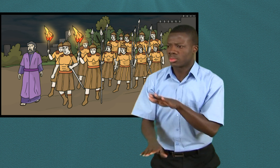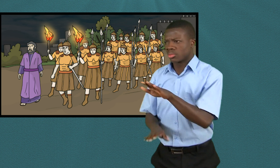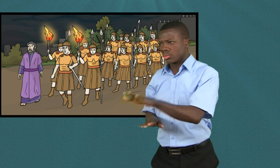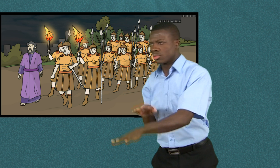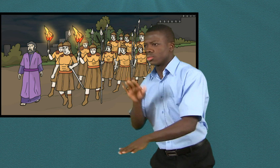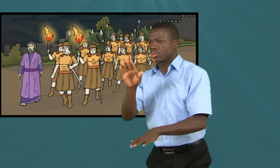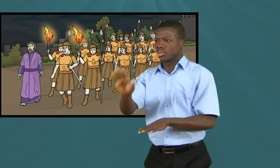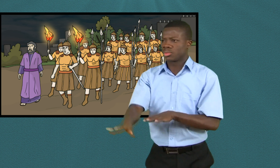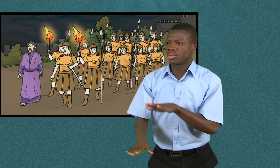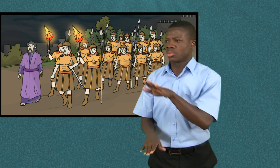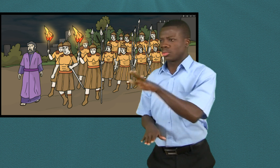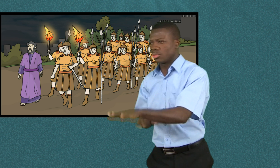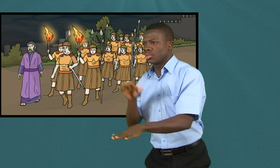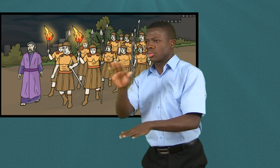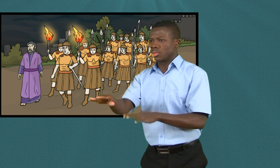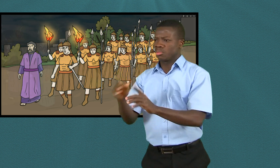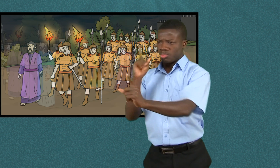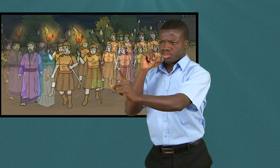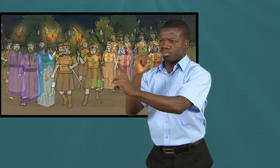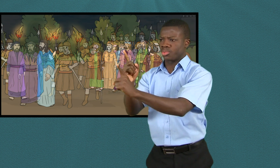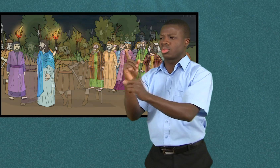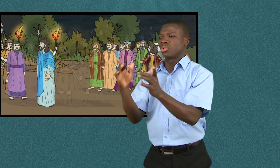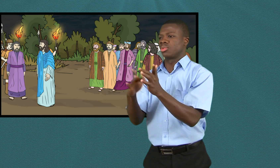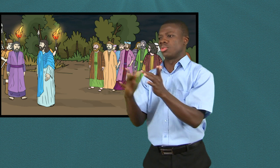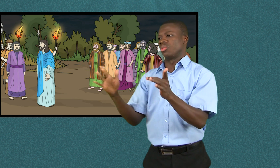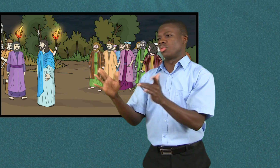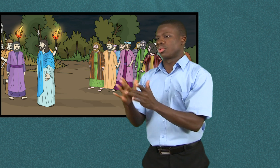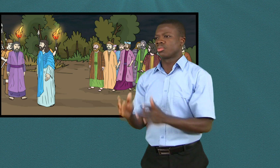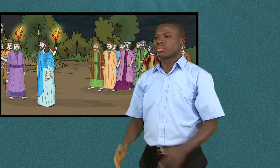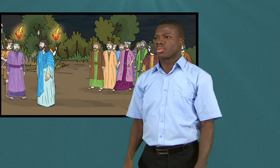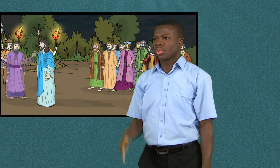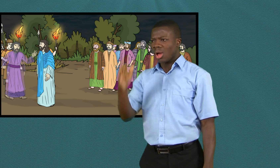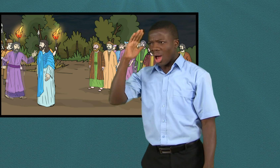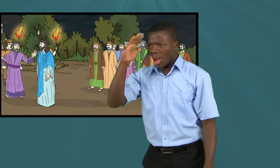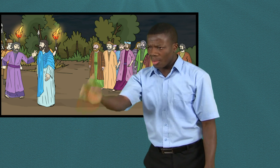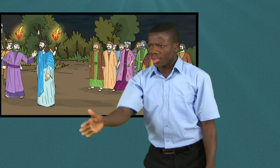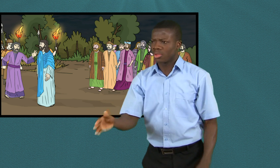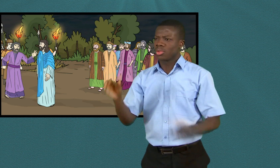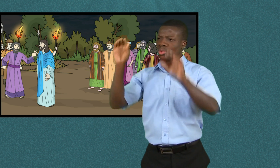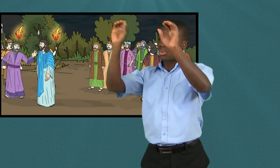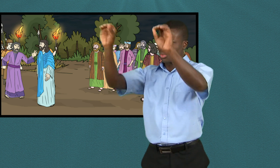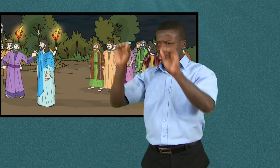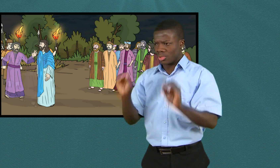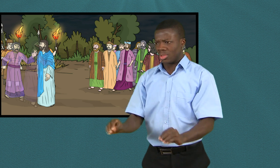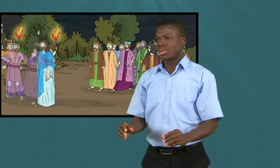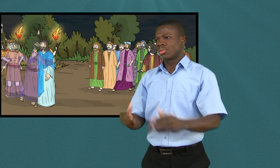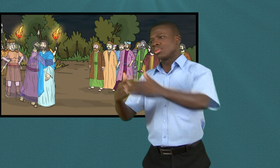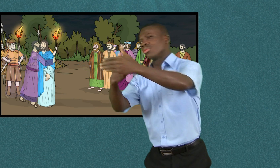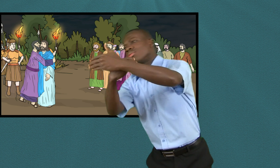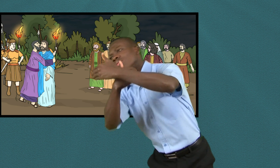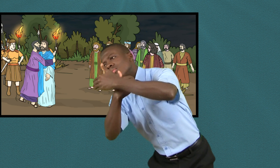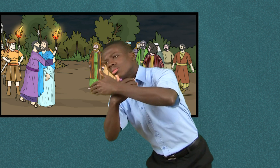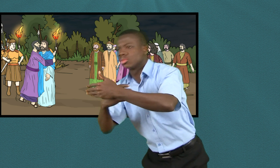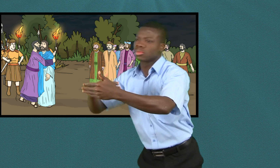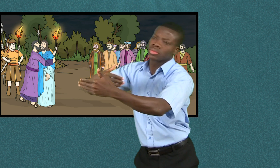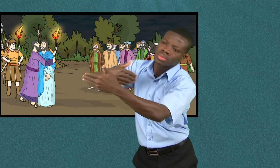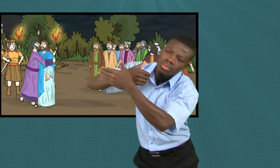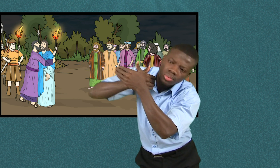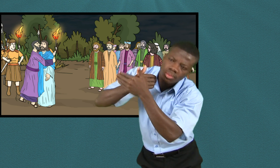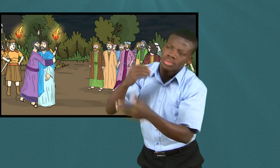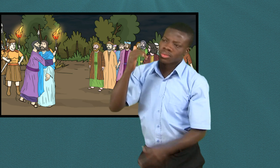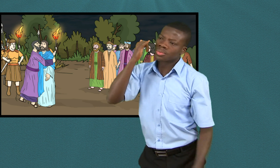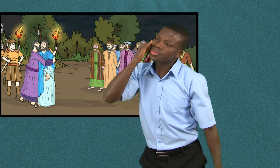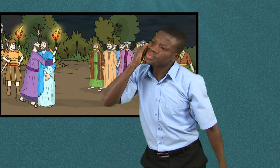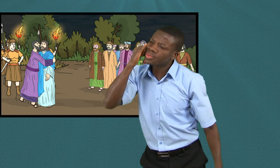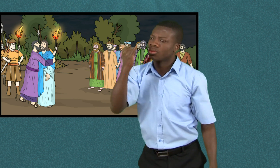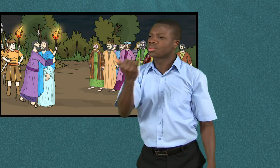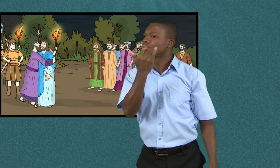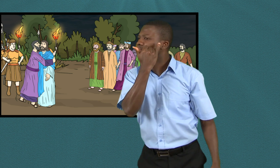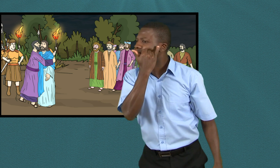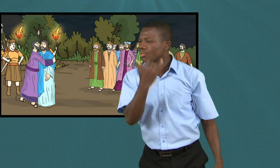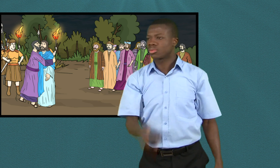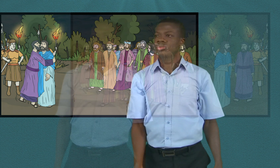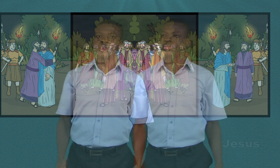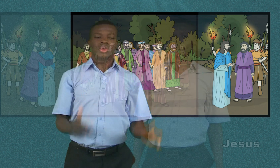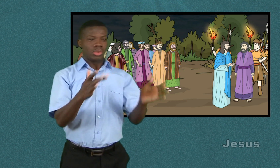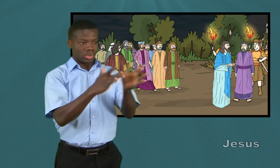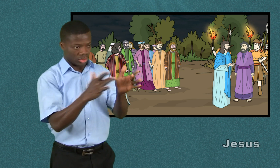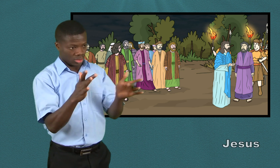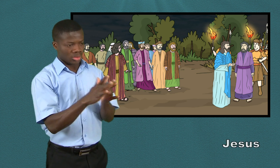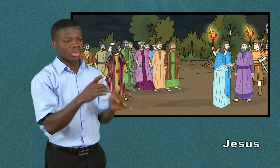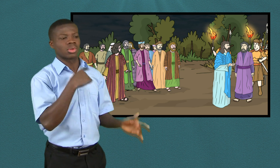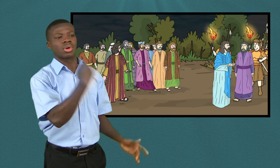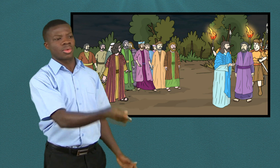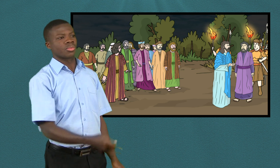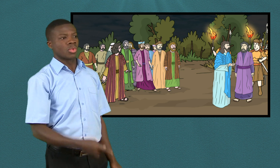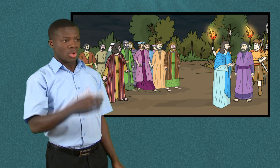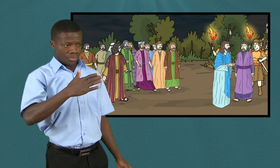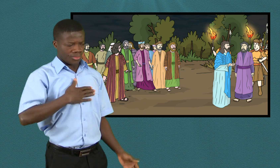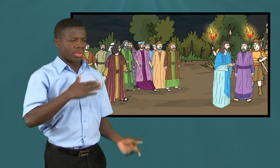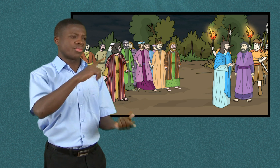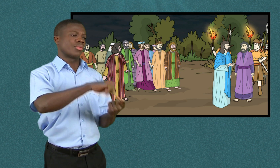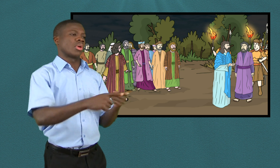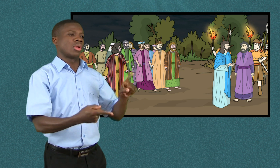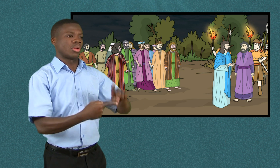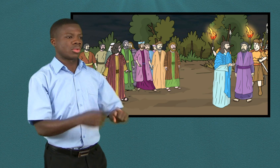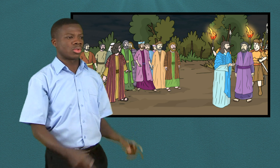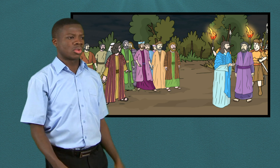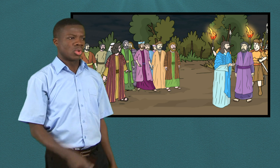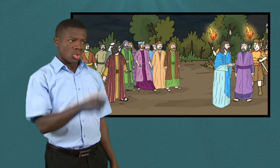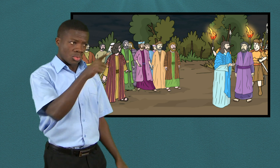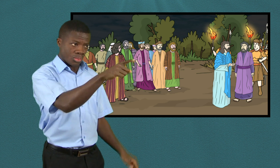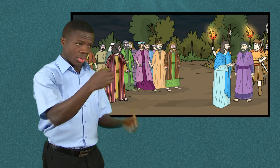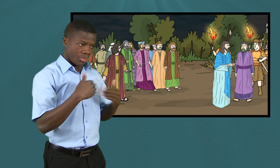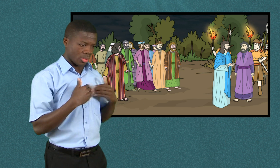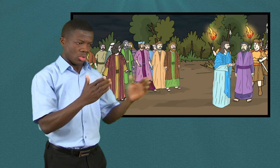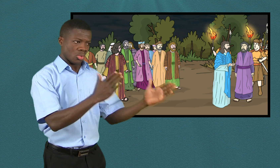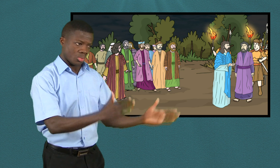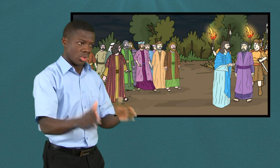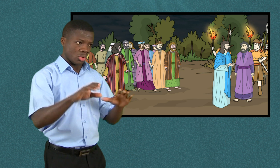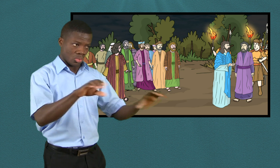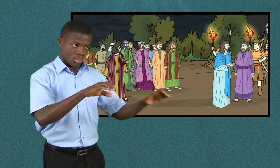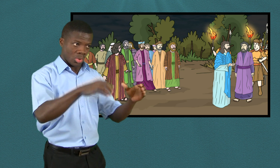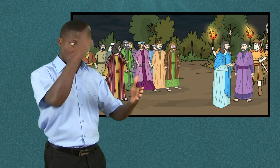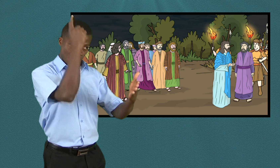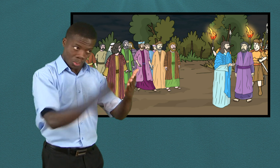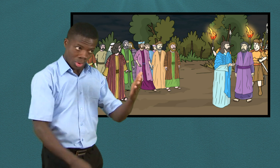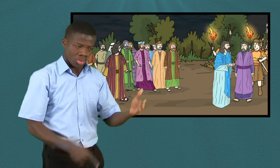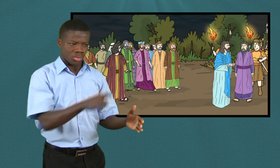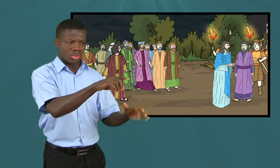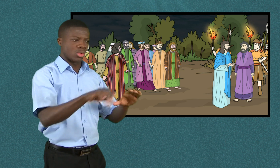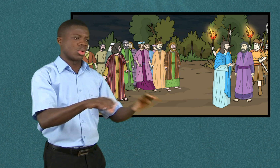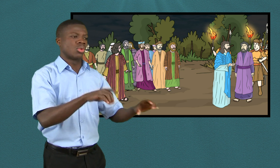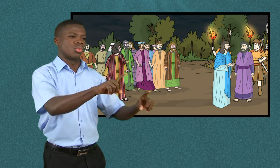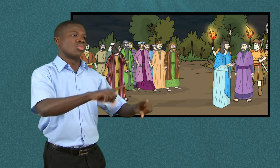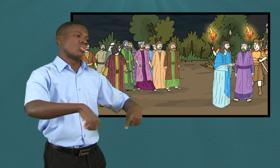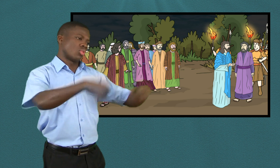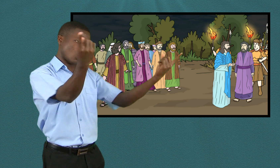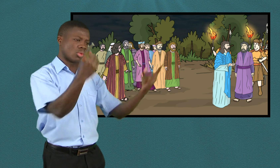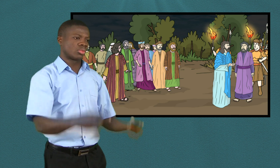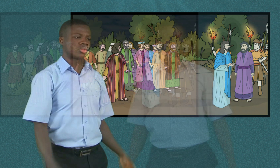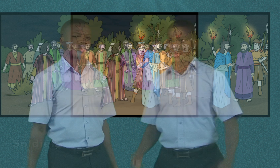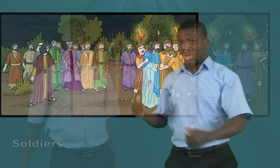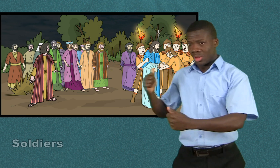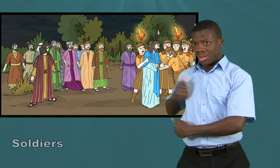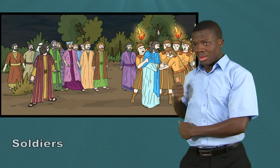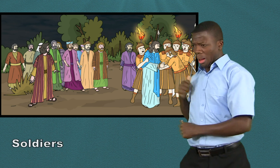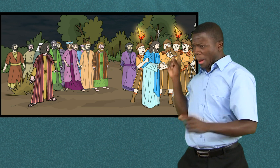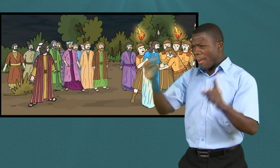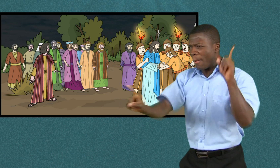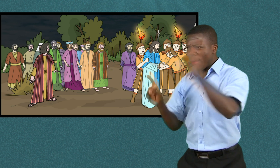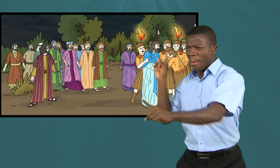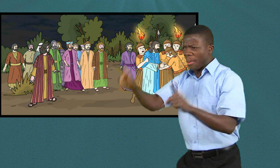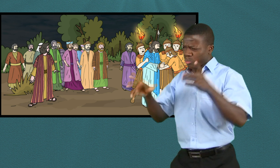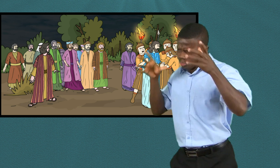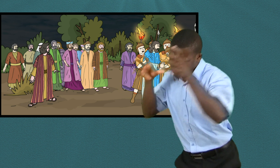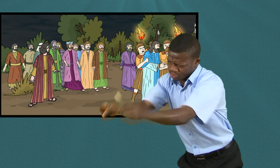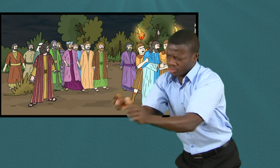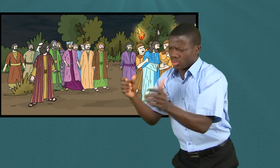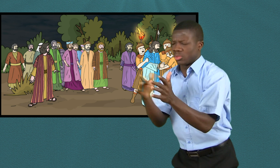Going directly to Jesus, he said, “Greetings, Rabbi!” and kissed Him. “Friend,” Jesus replied, “do what you came for.”